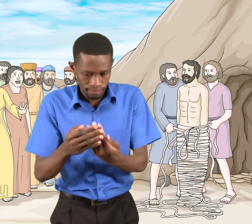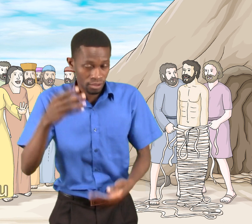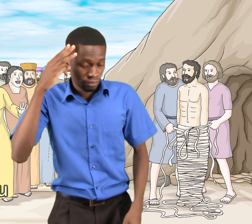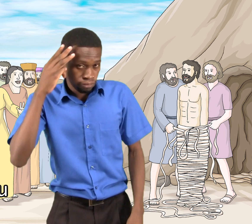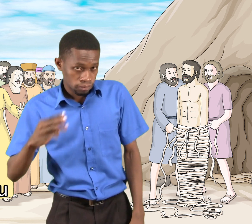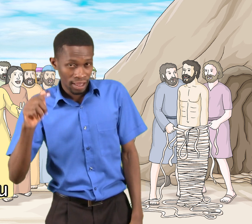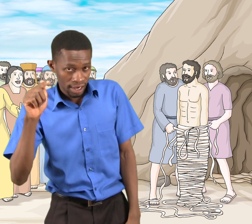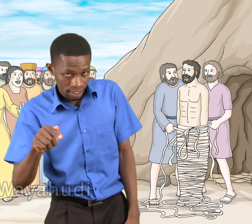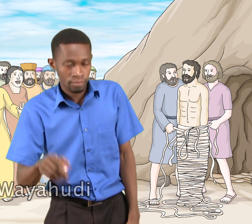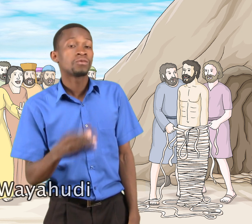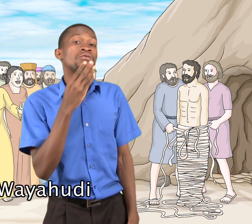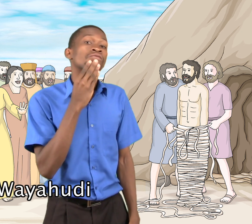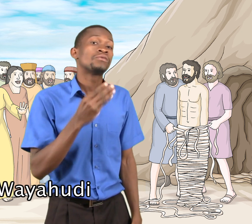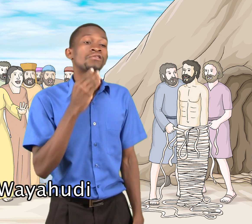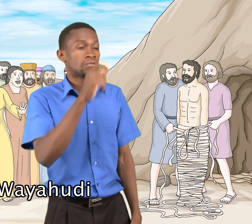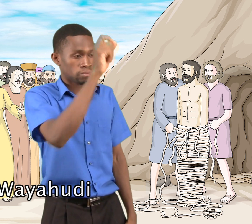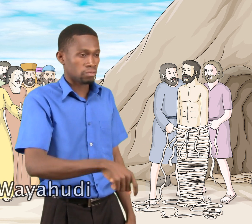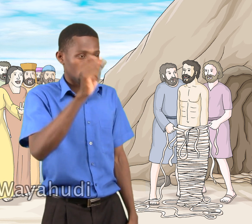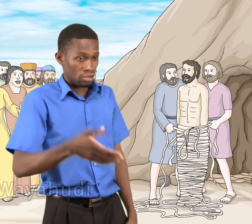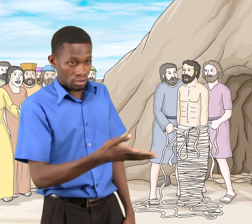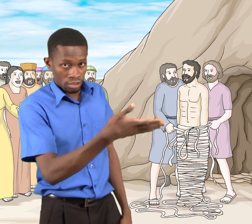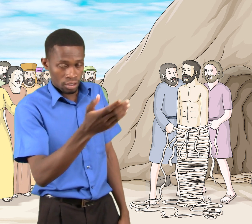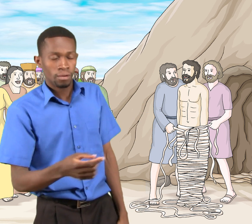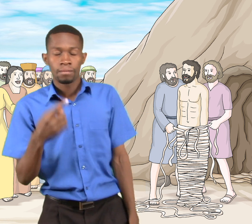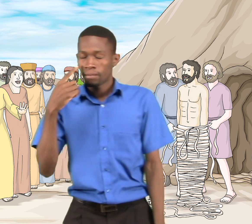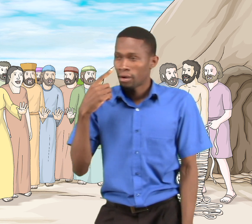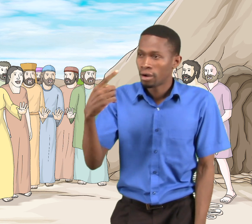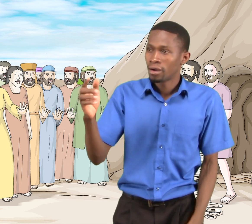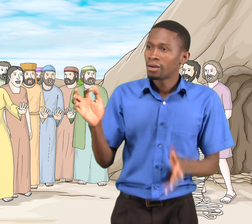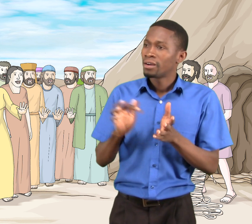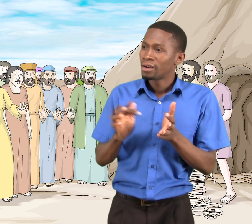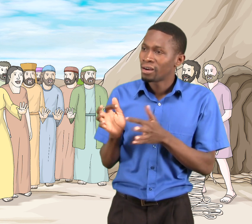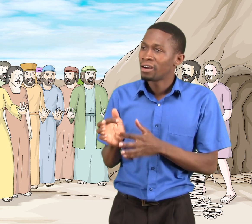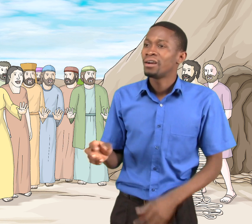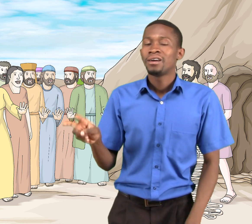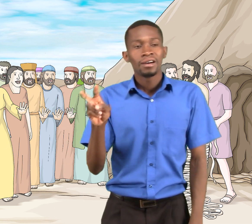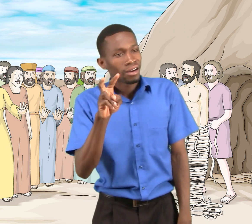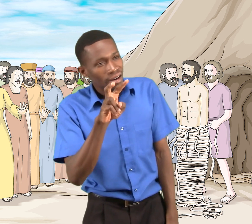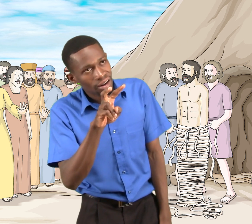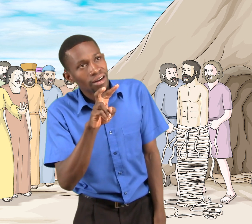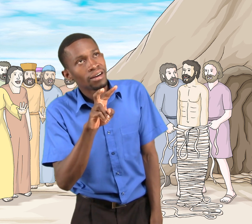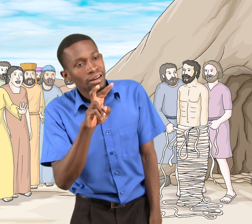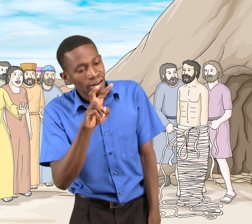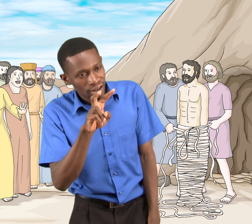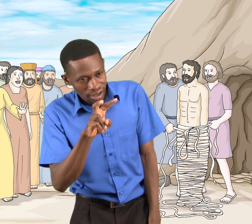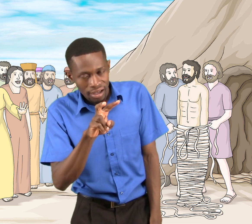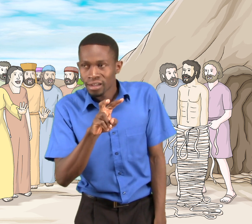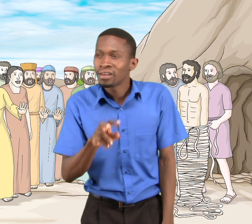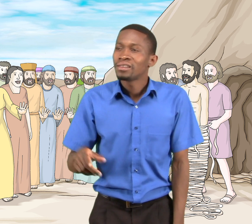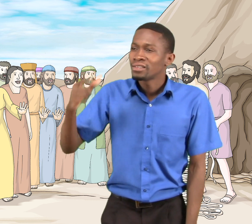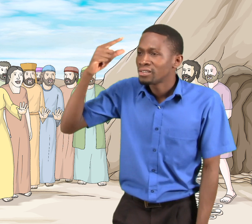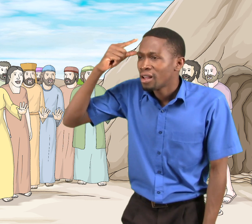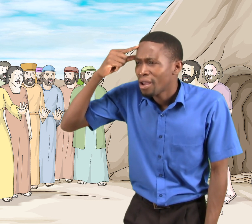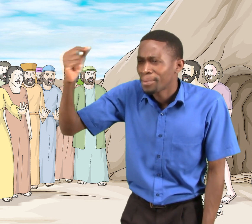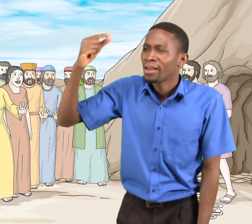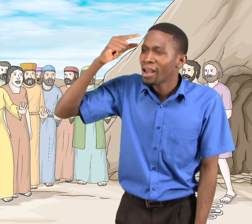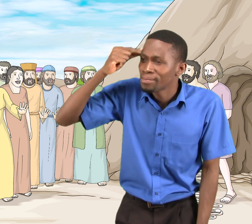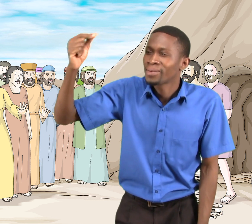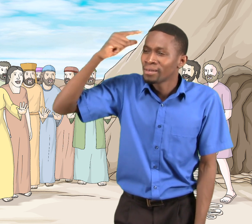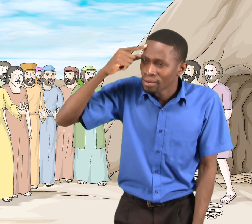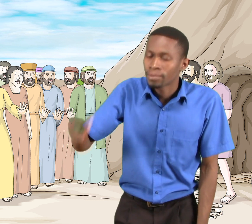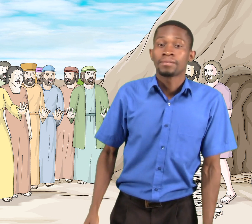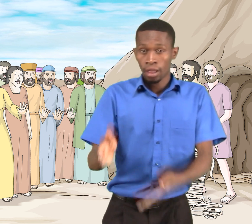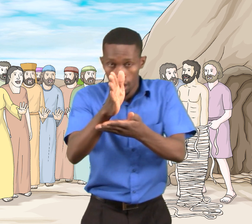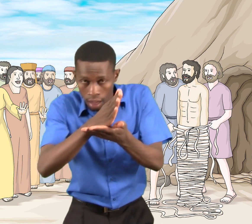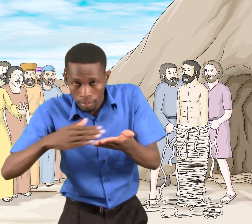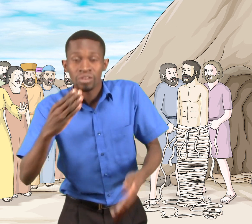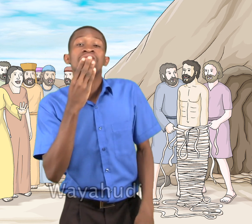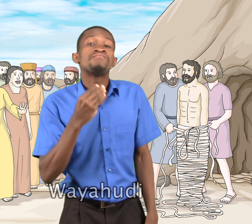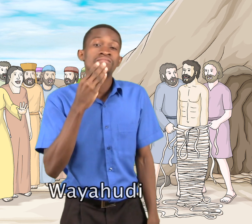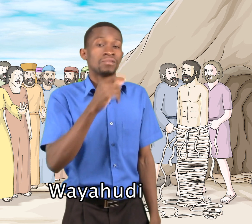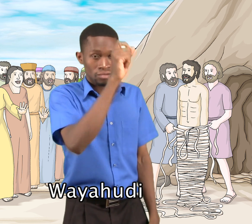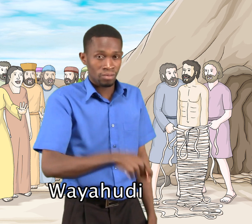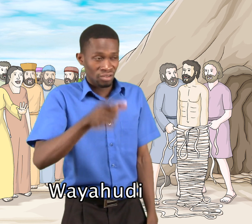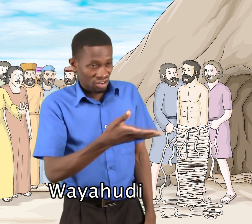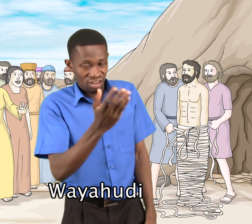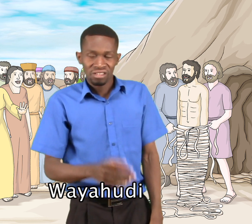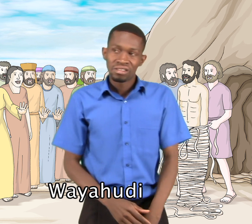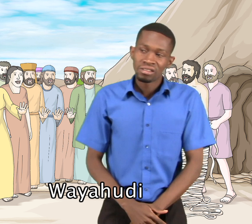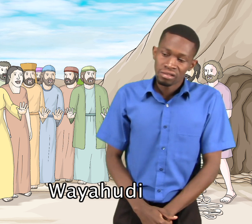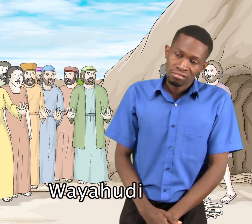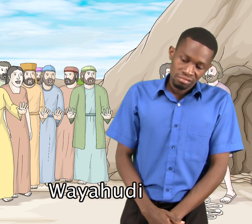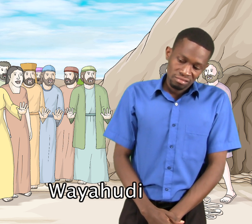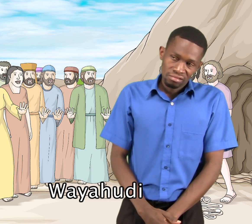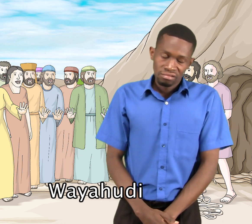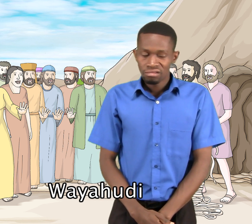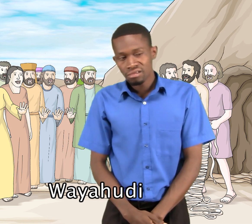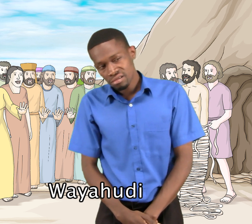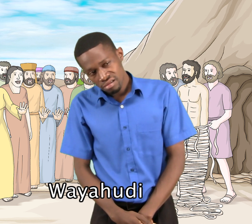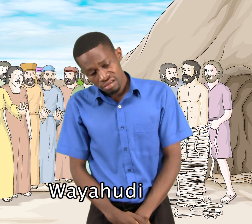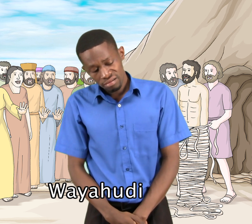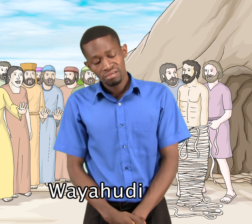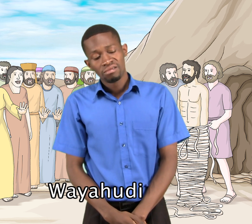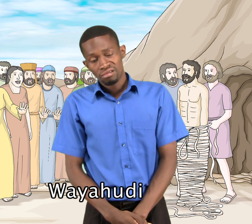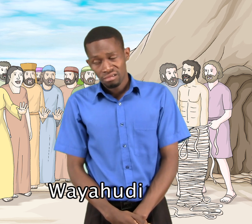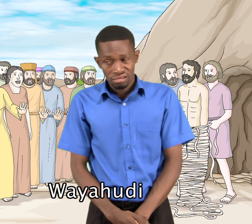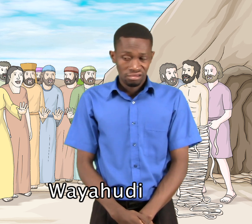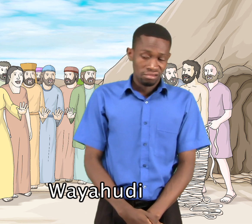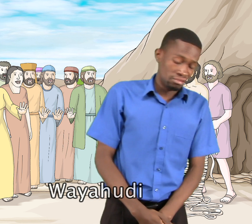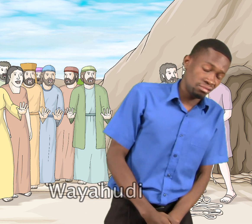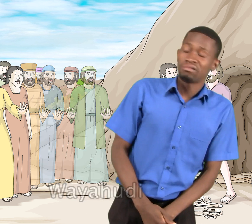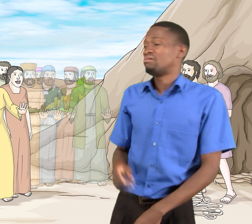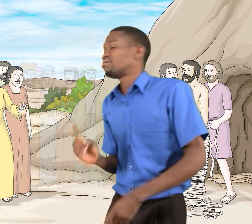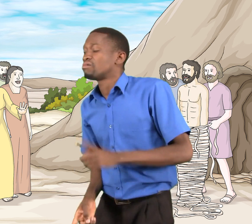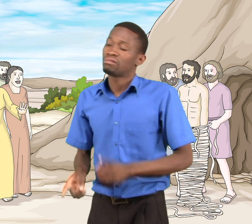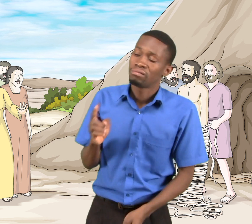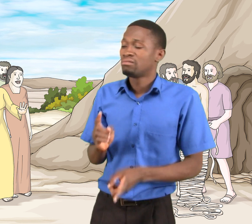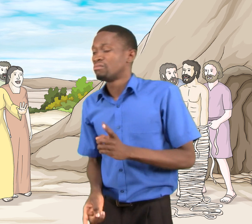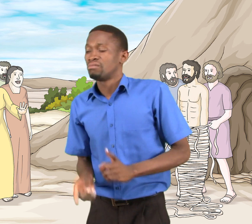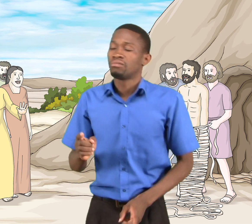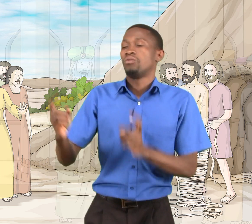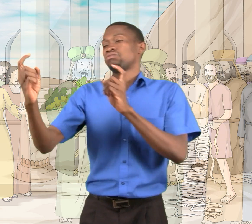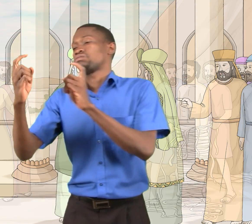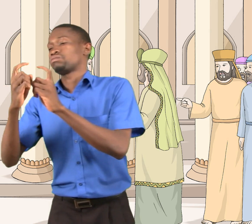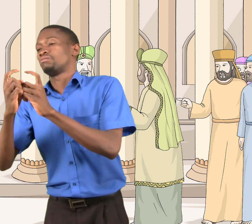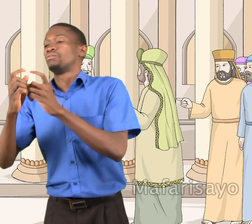Therefore many of the Jews who had come to Mary, and had seen what Jesus did, believed in Him.